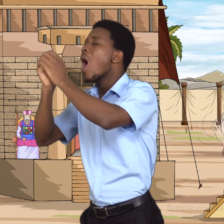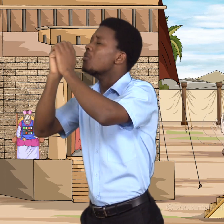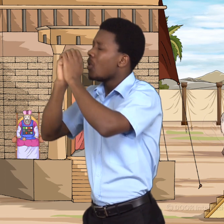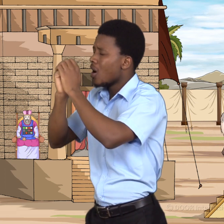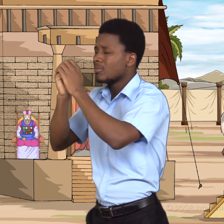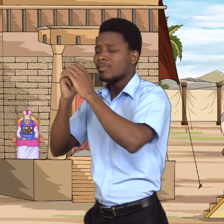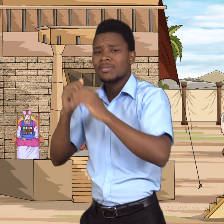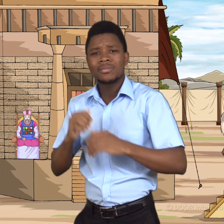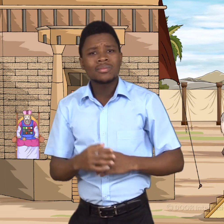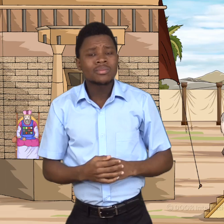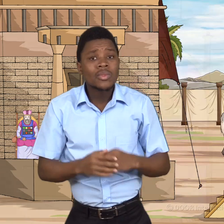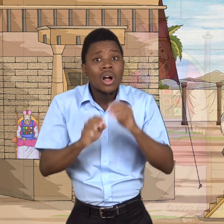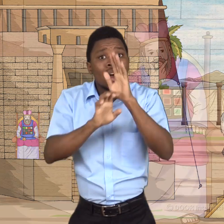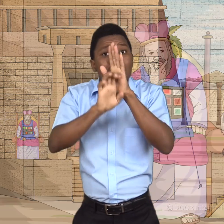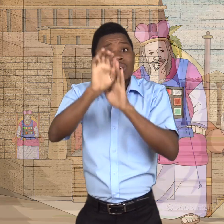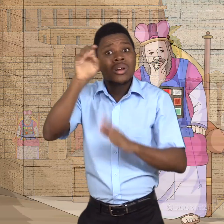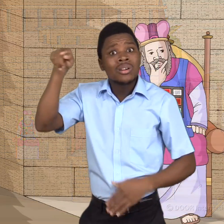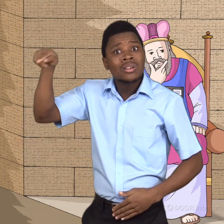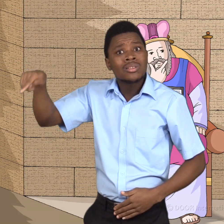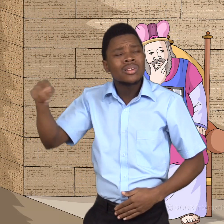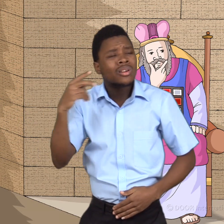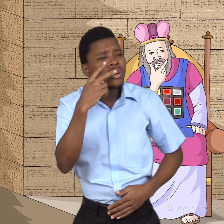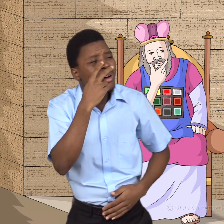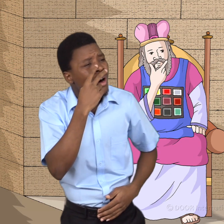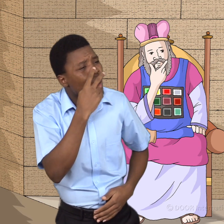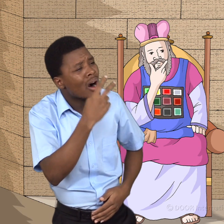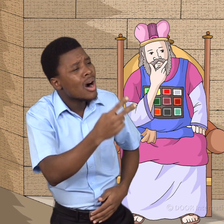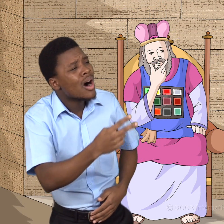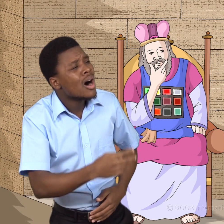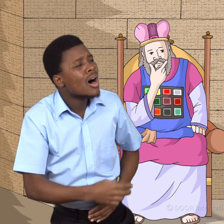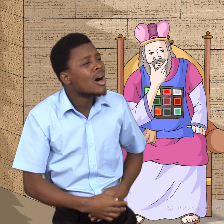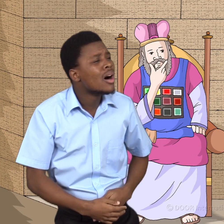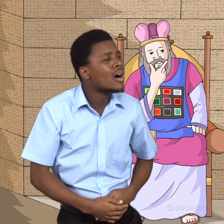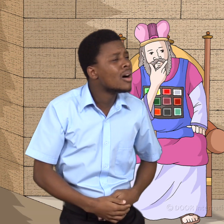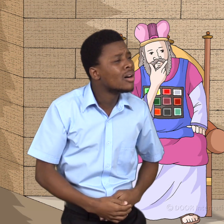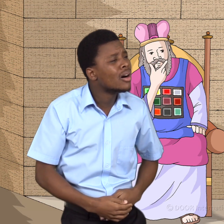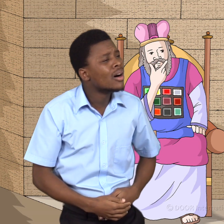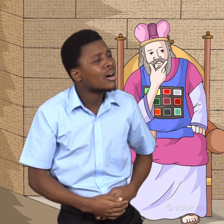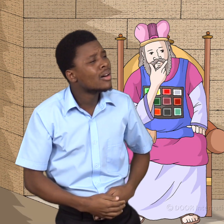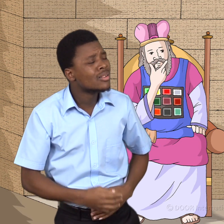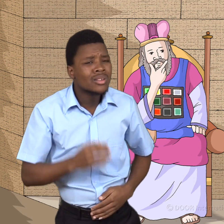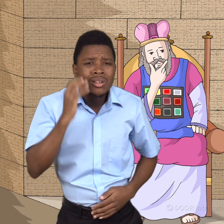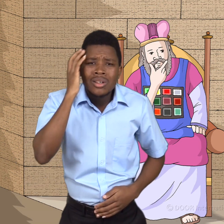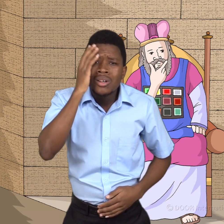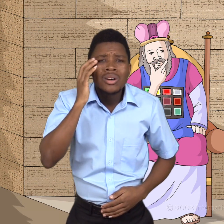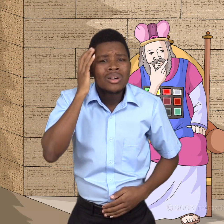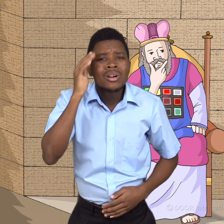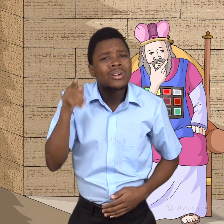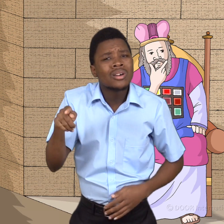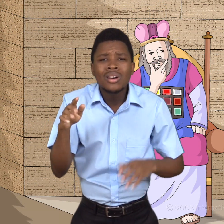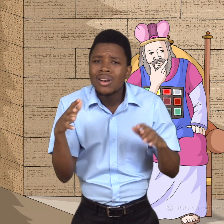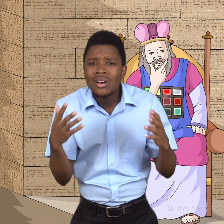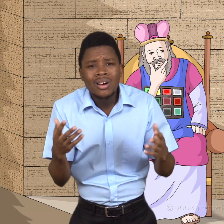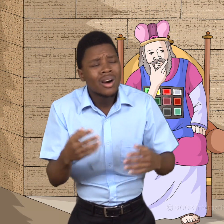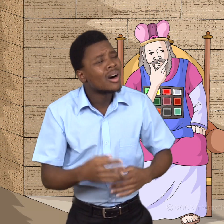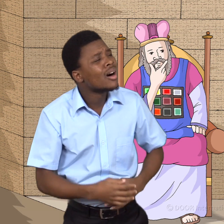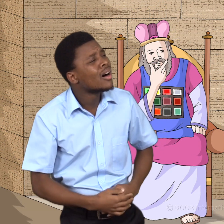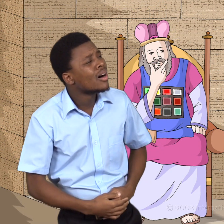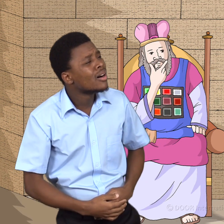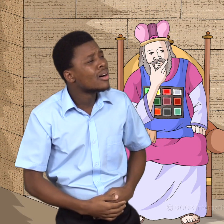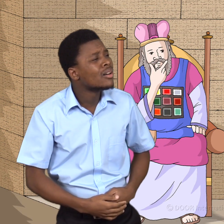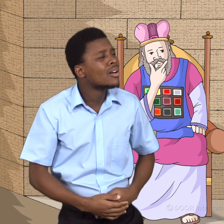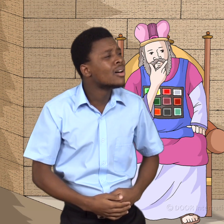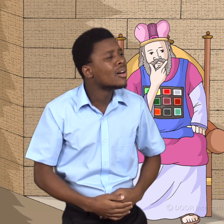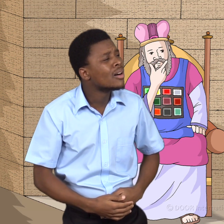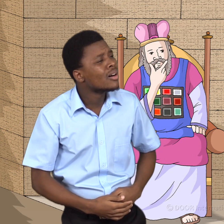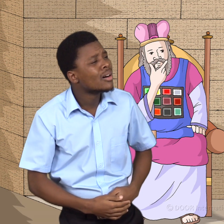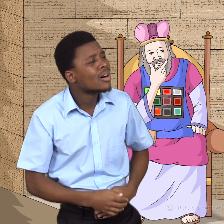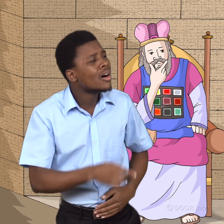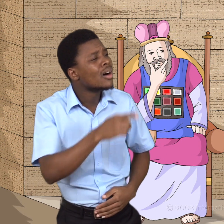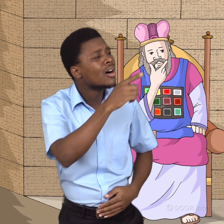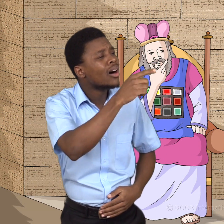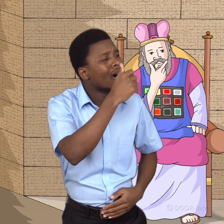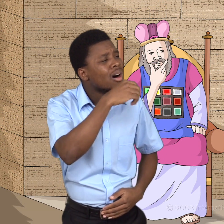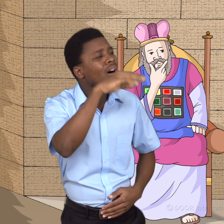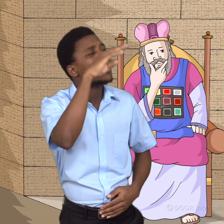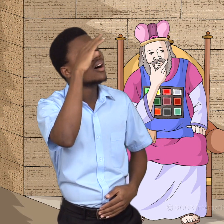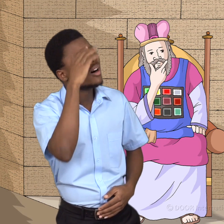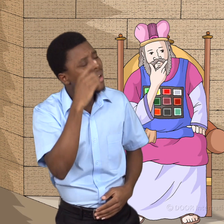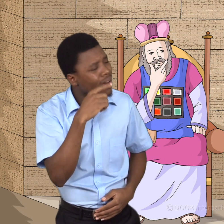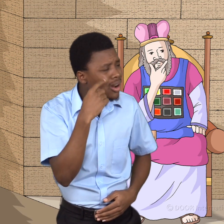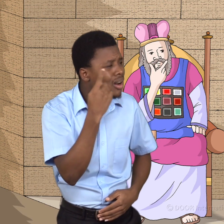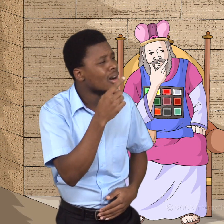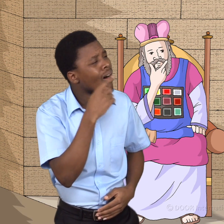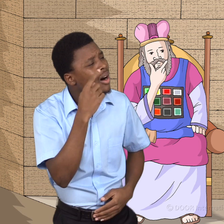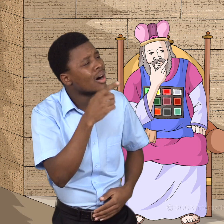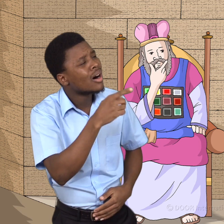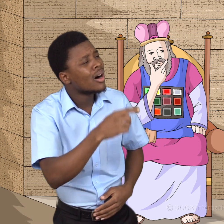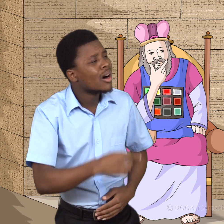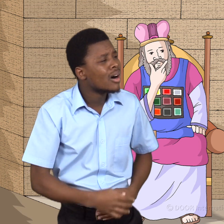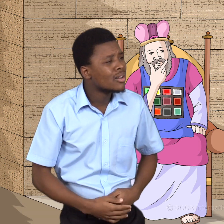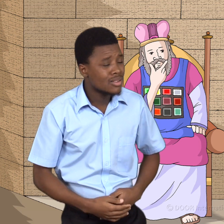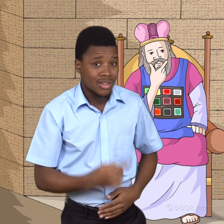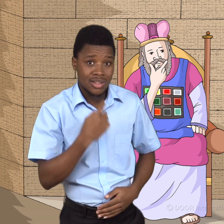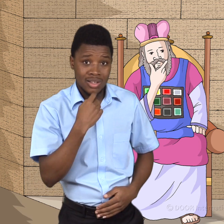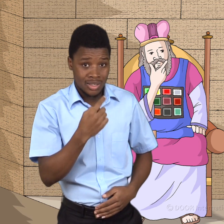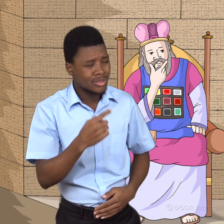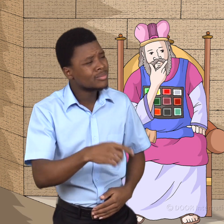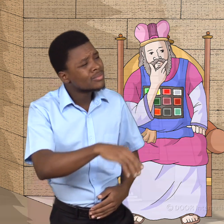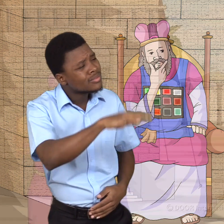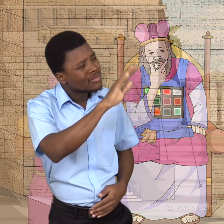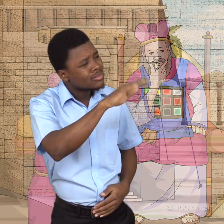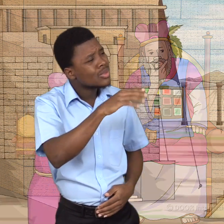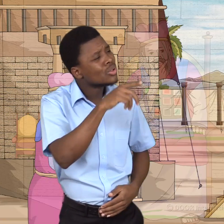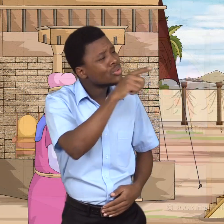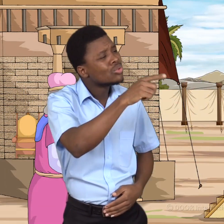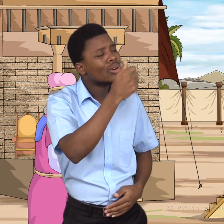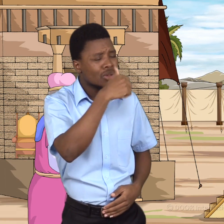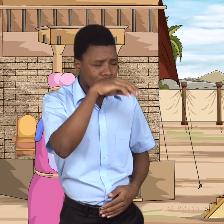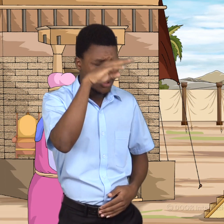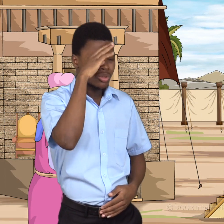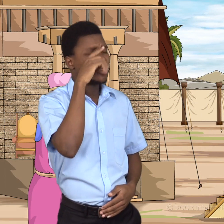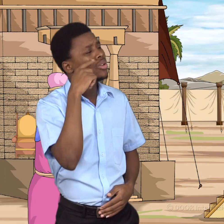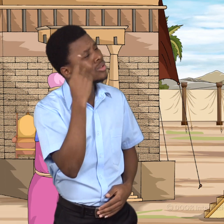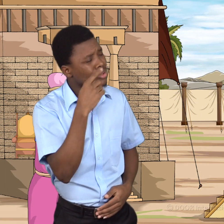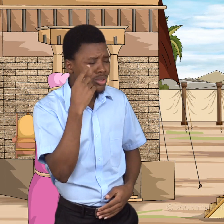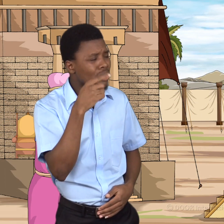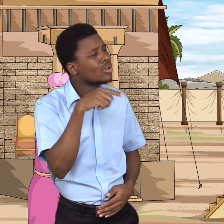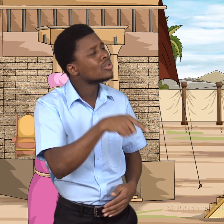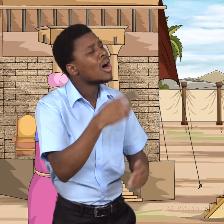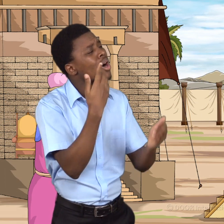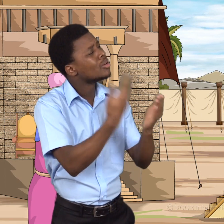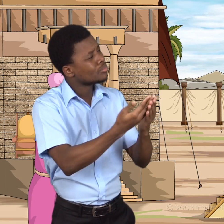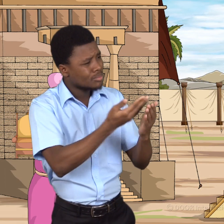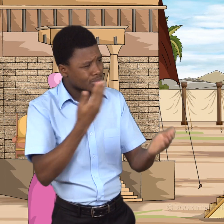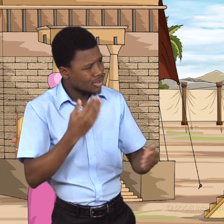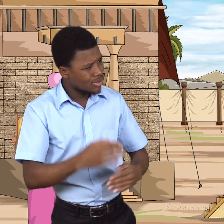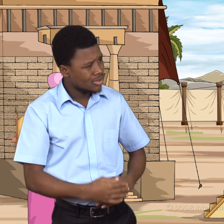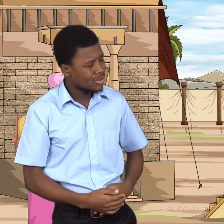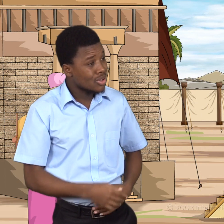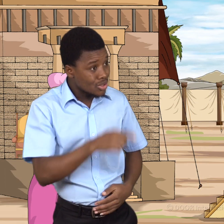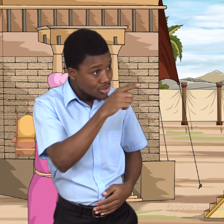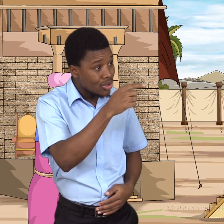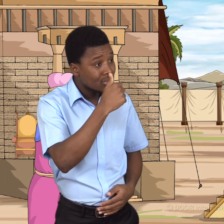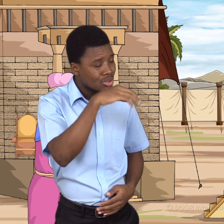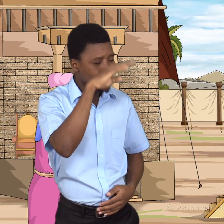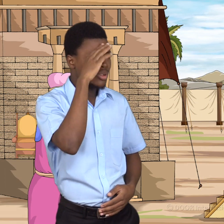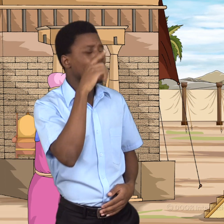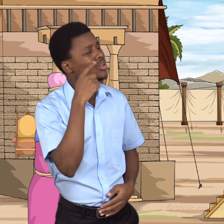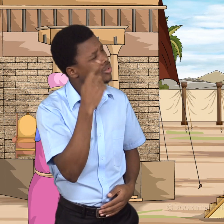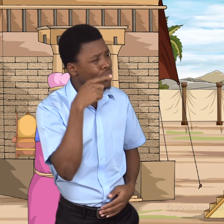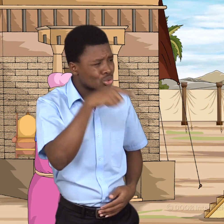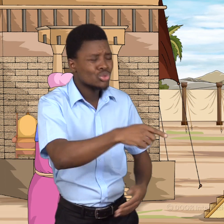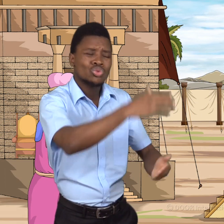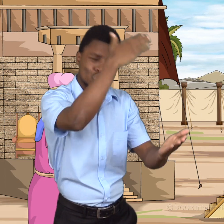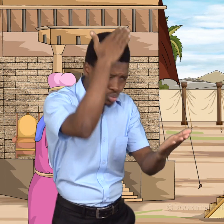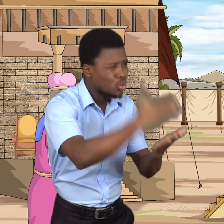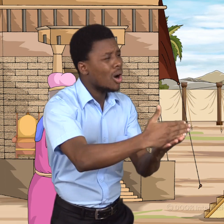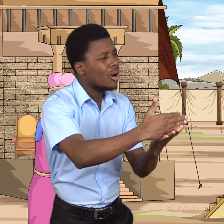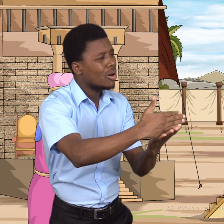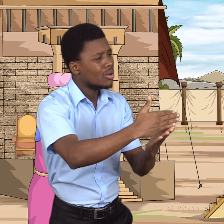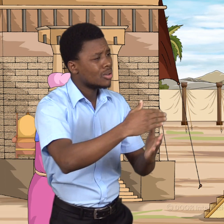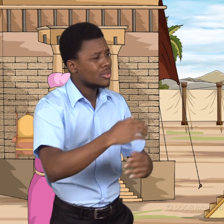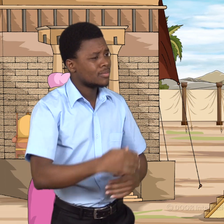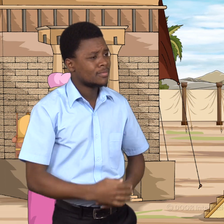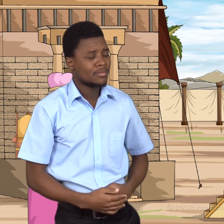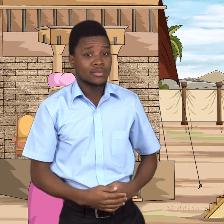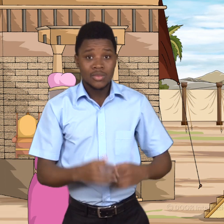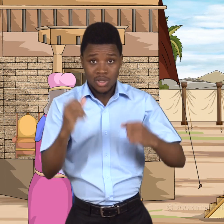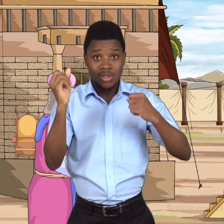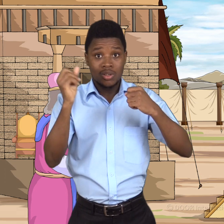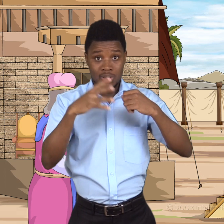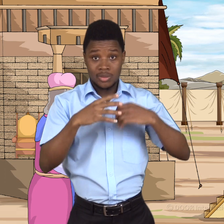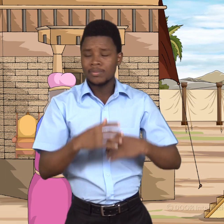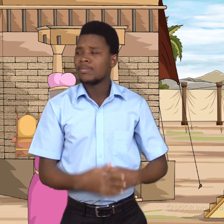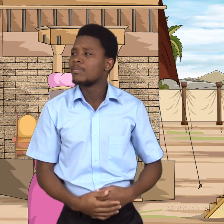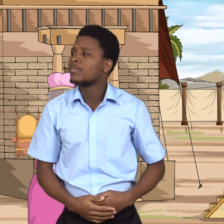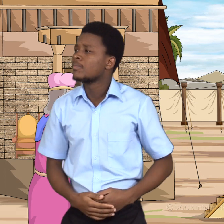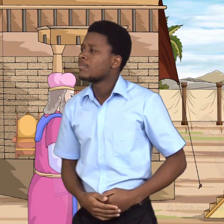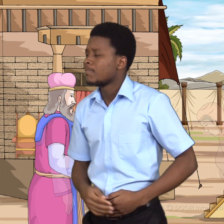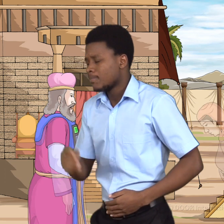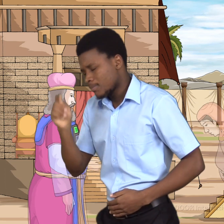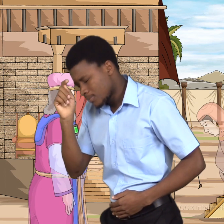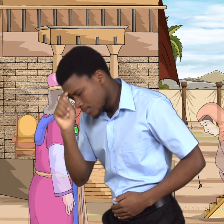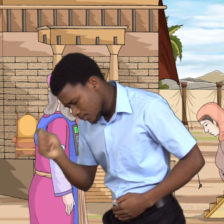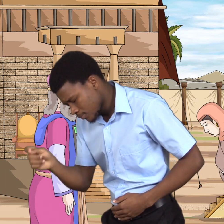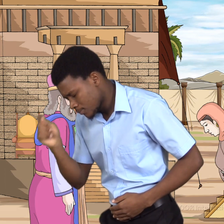As Hannah kept on praying before the LORD, Eli watched her mouth. Hannah was praying in her heart, and though her lips were moving, her voice could not be heard.